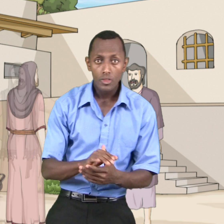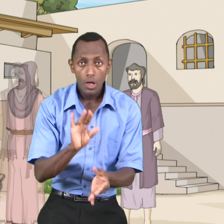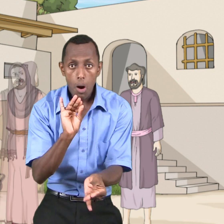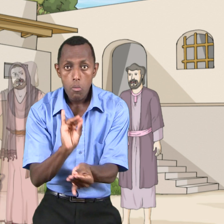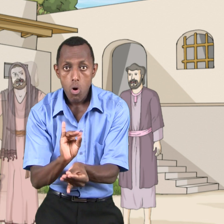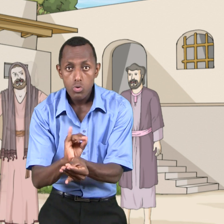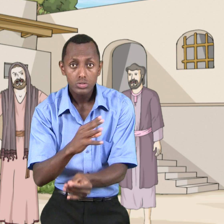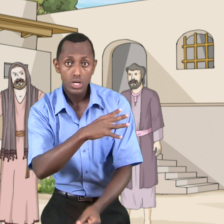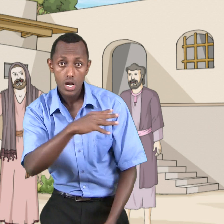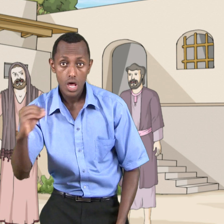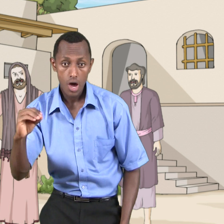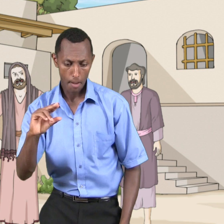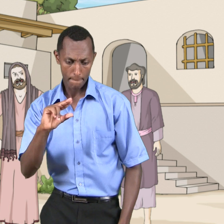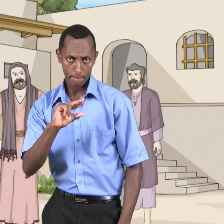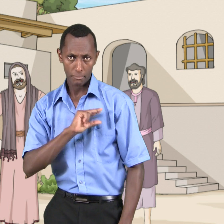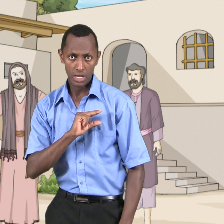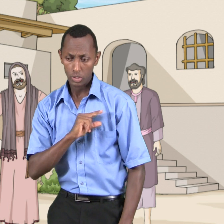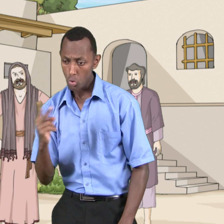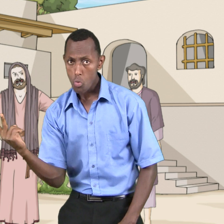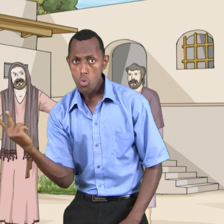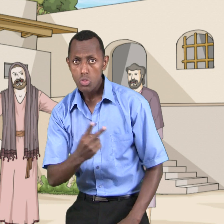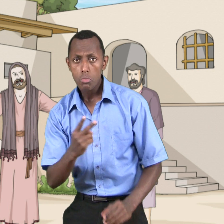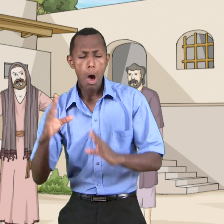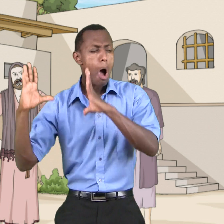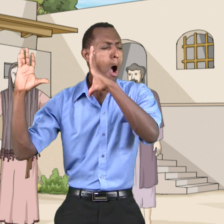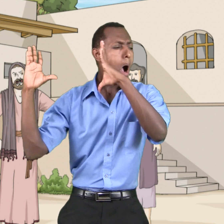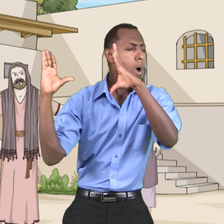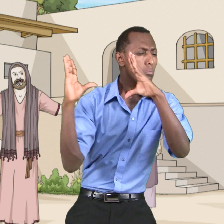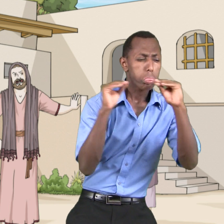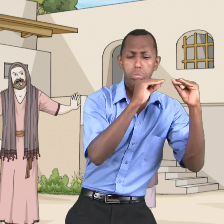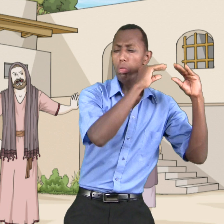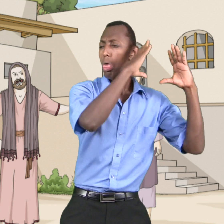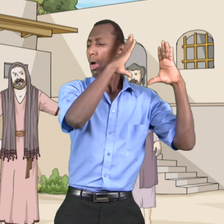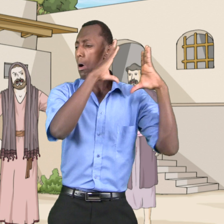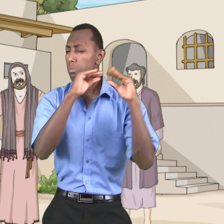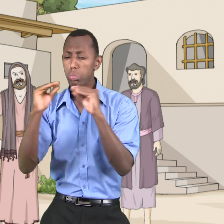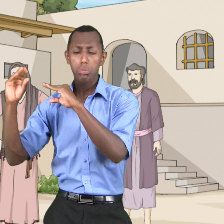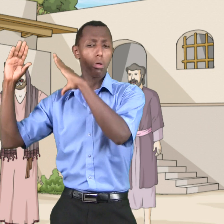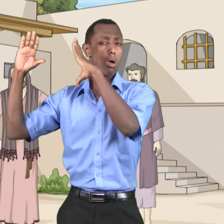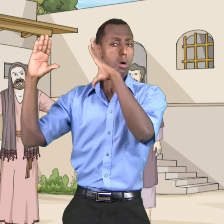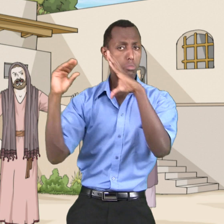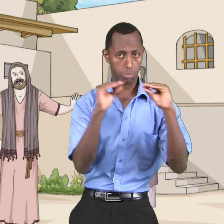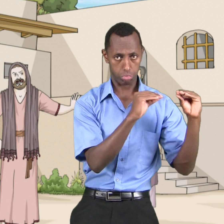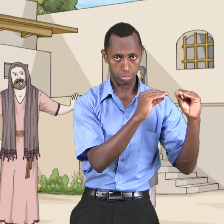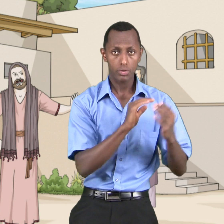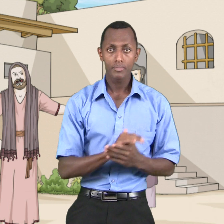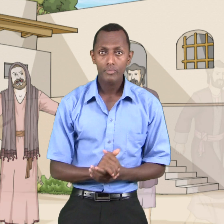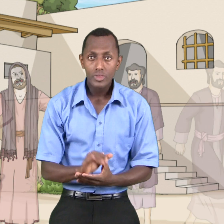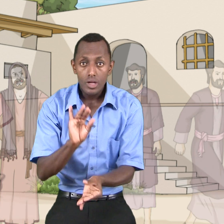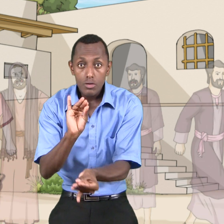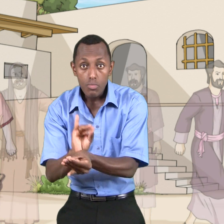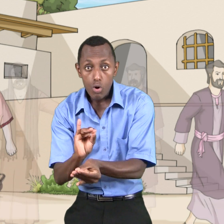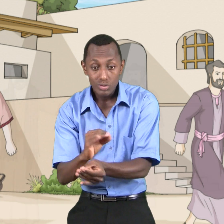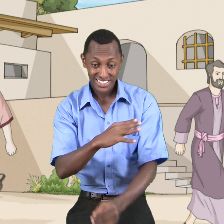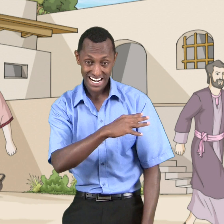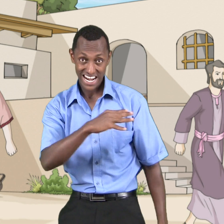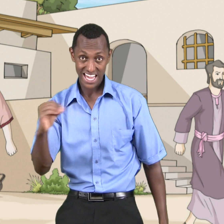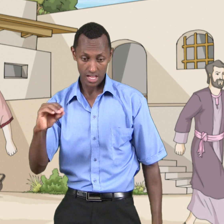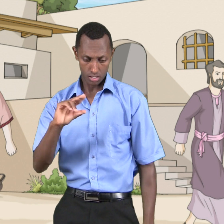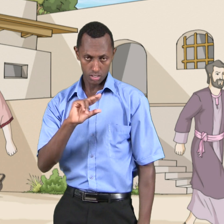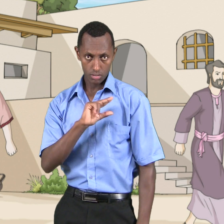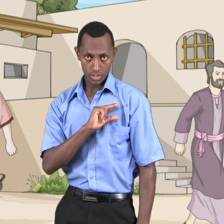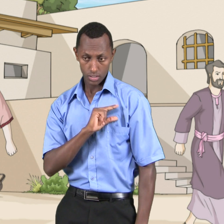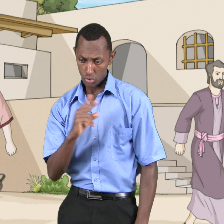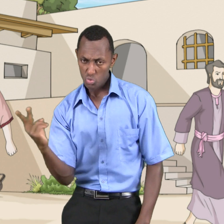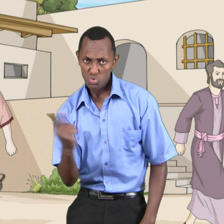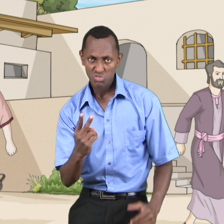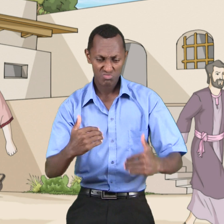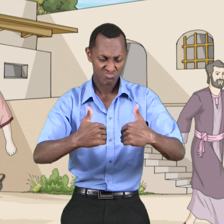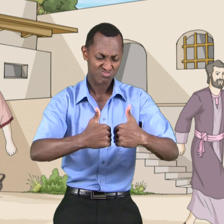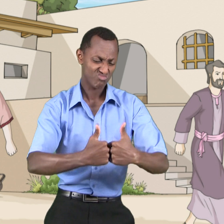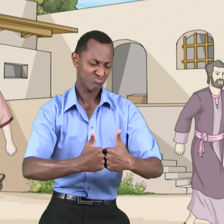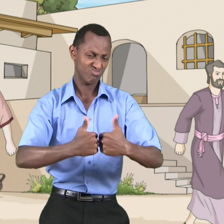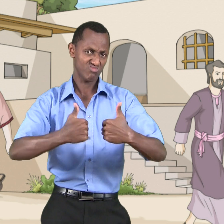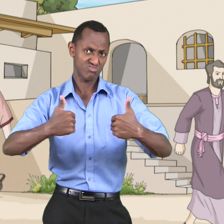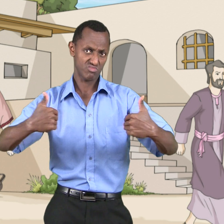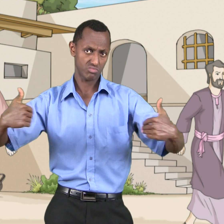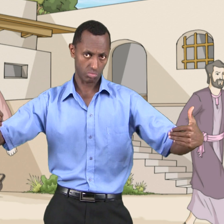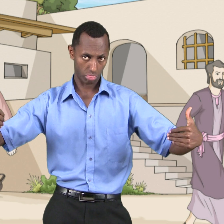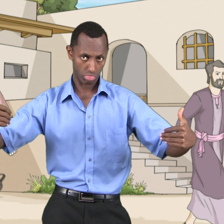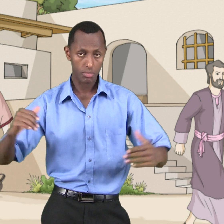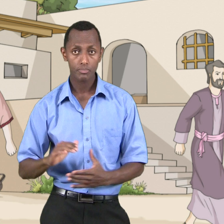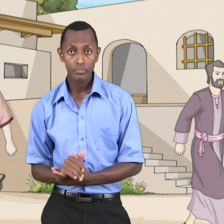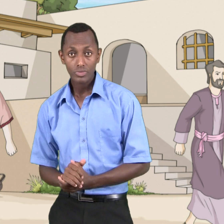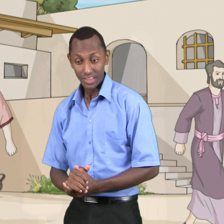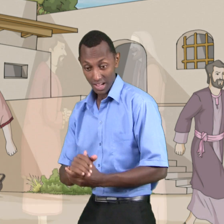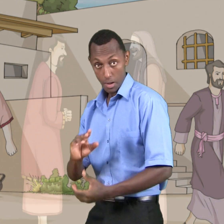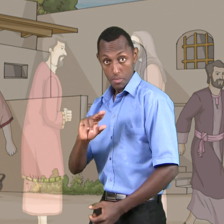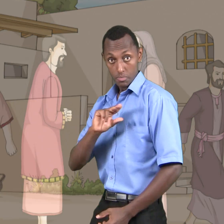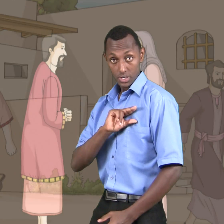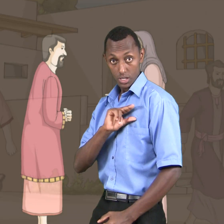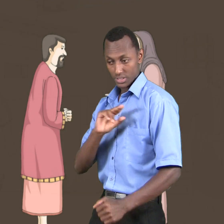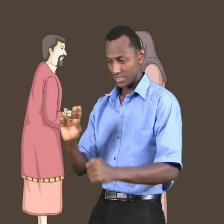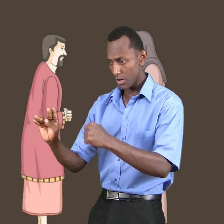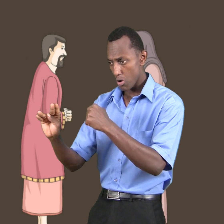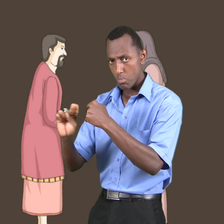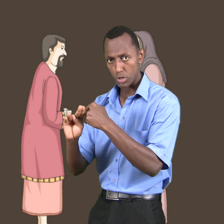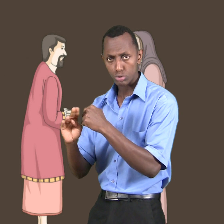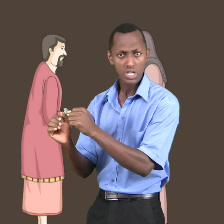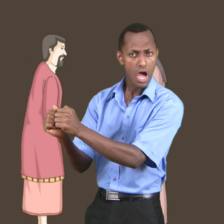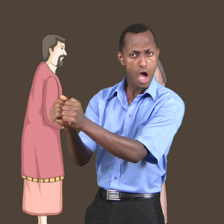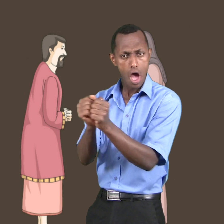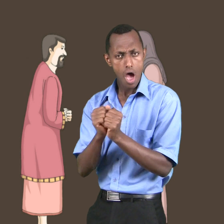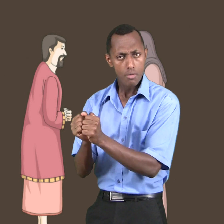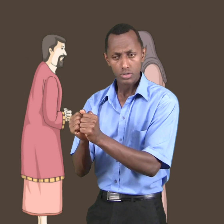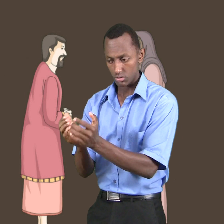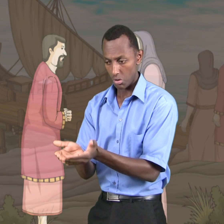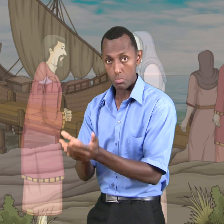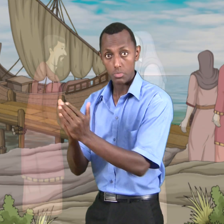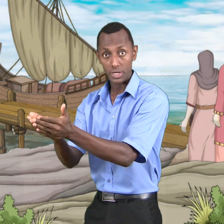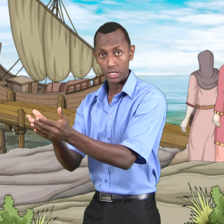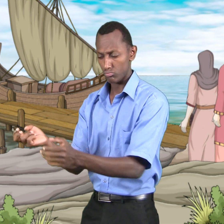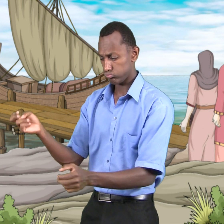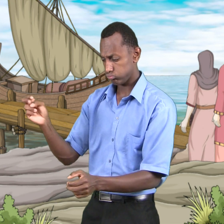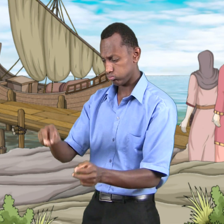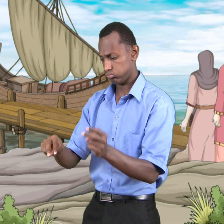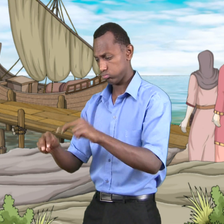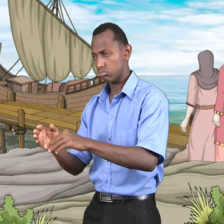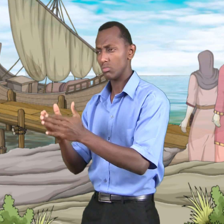Their disagreement was so sharp that they parted company.